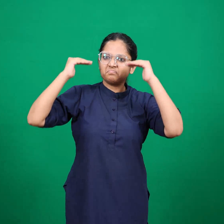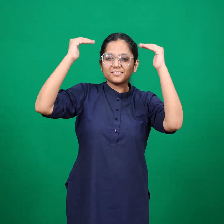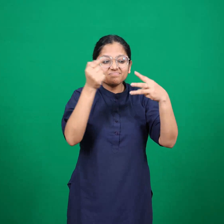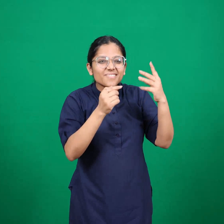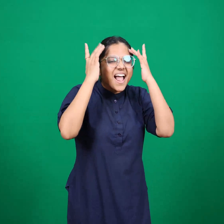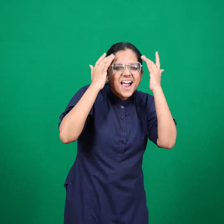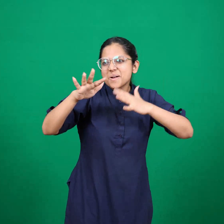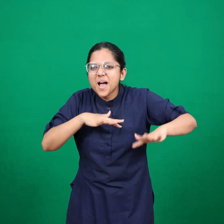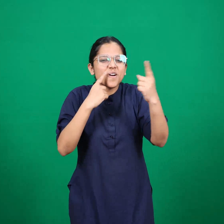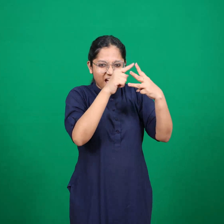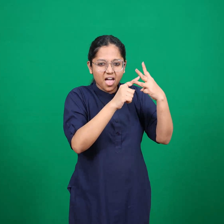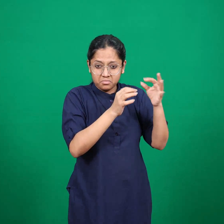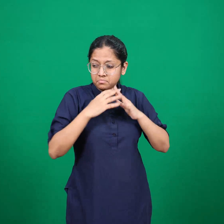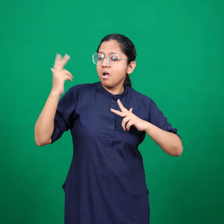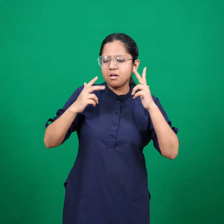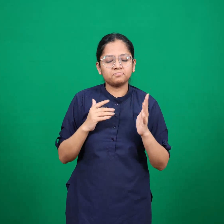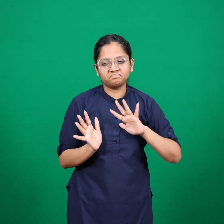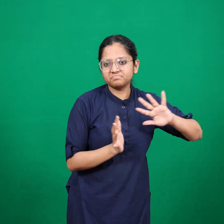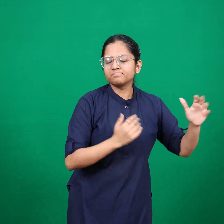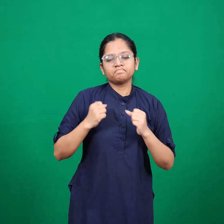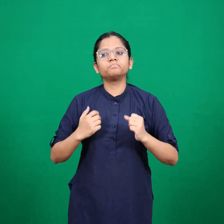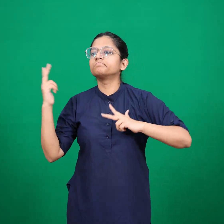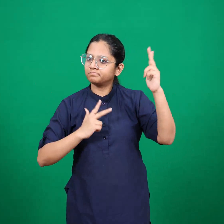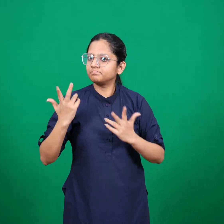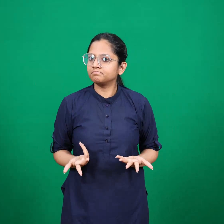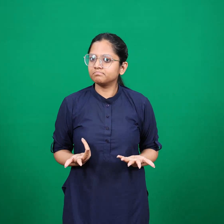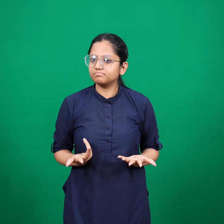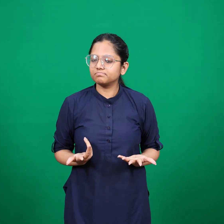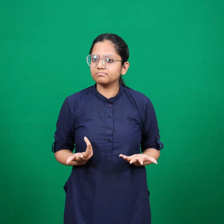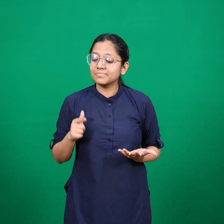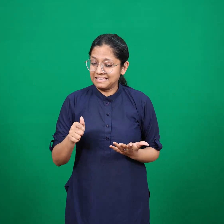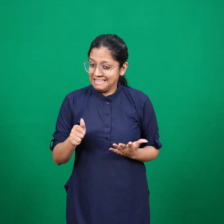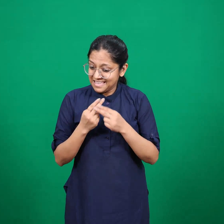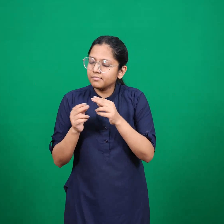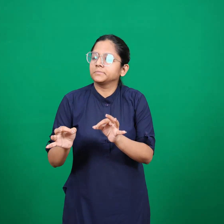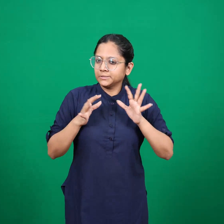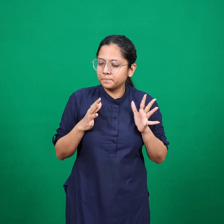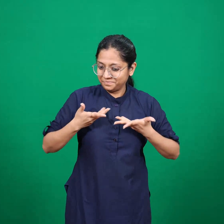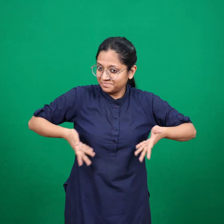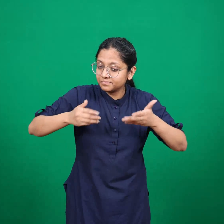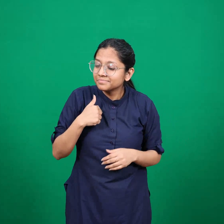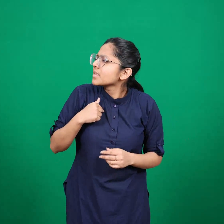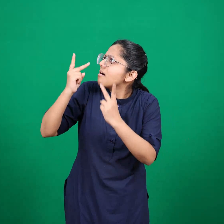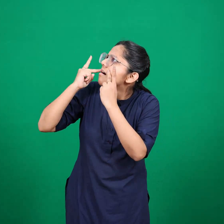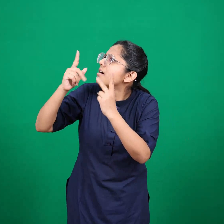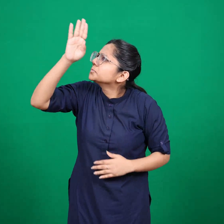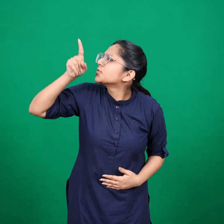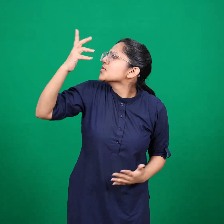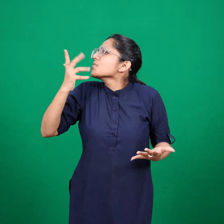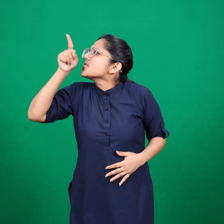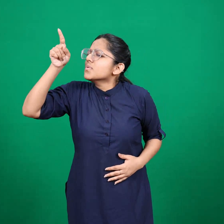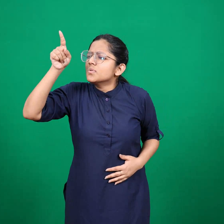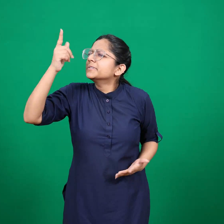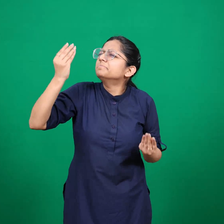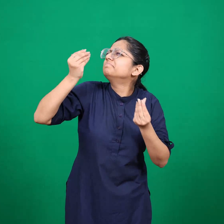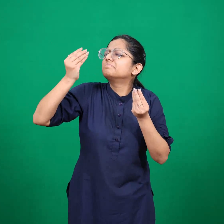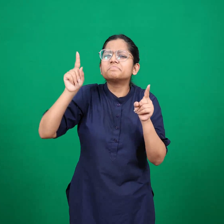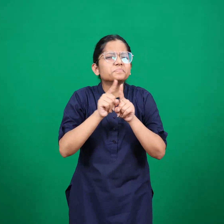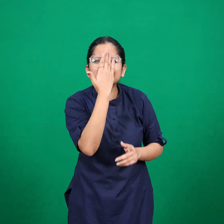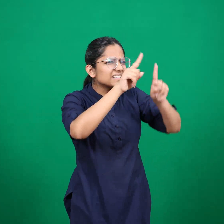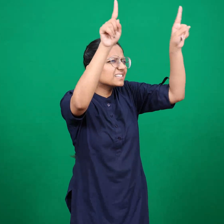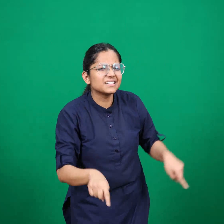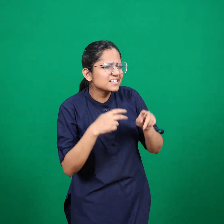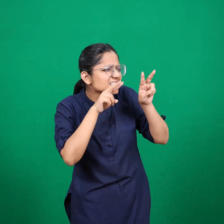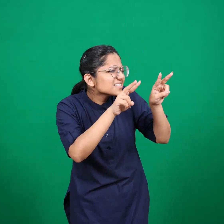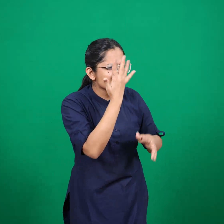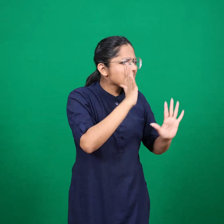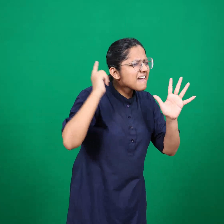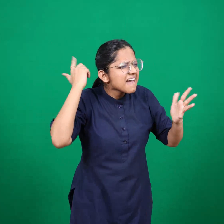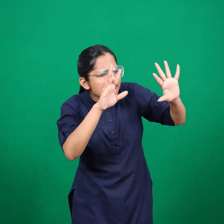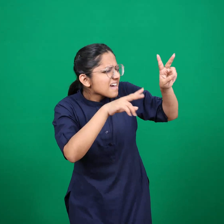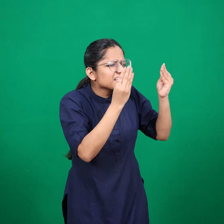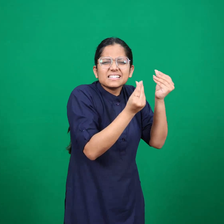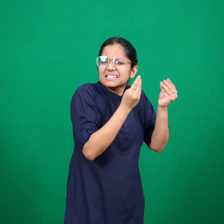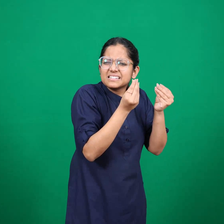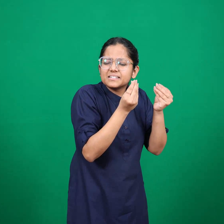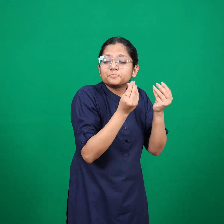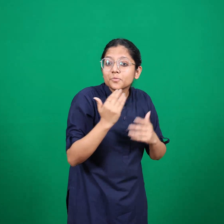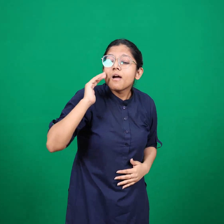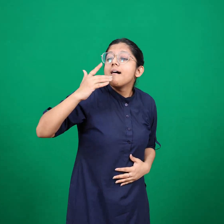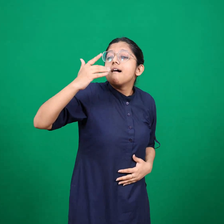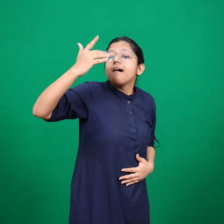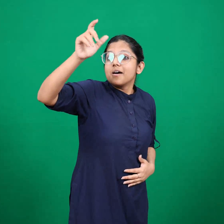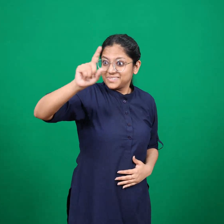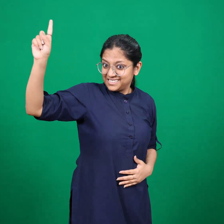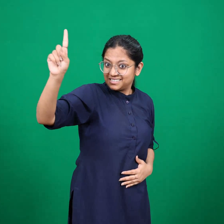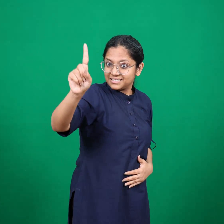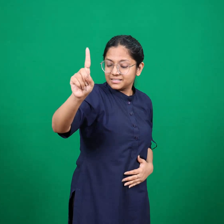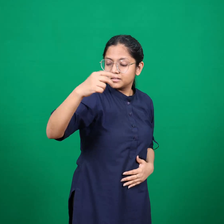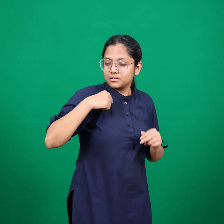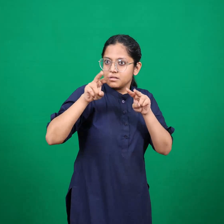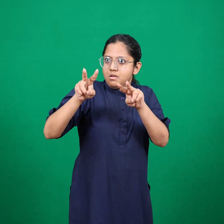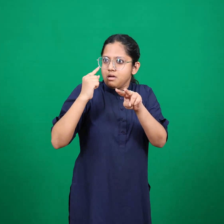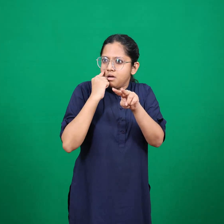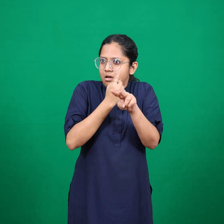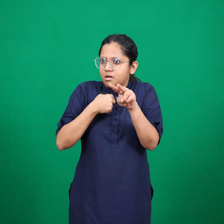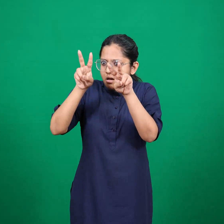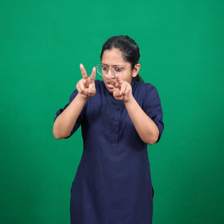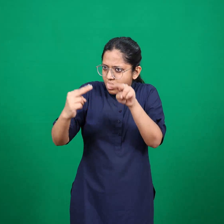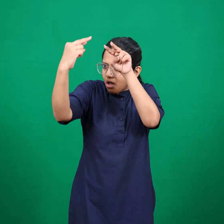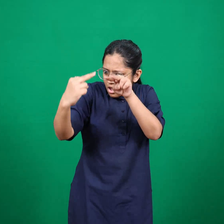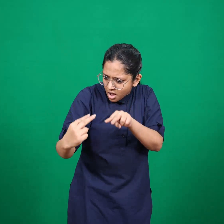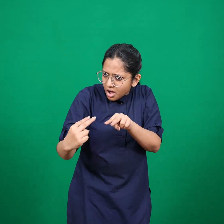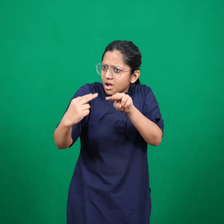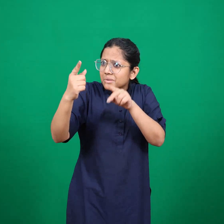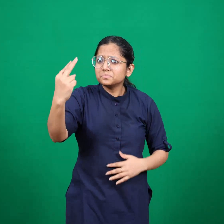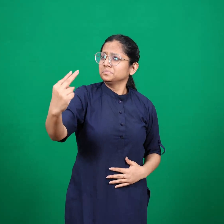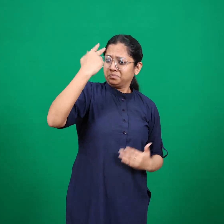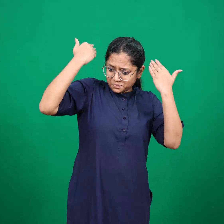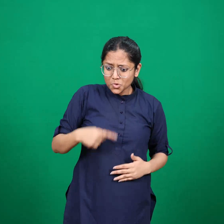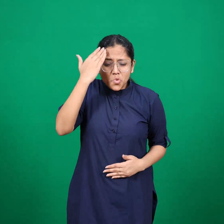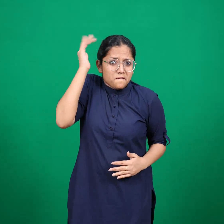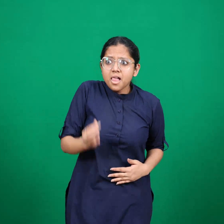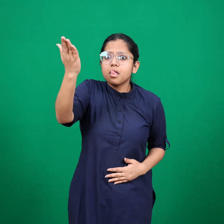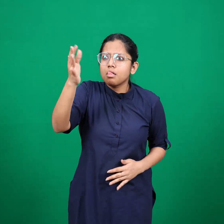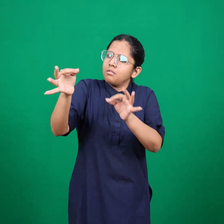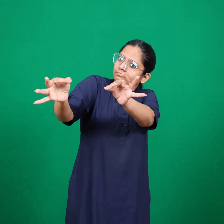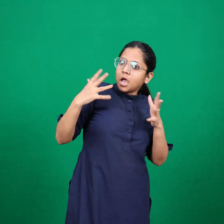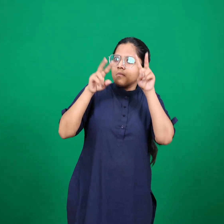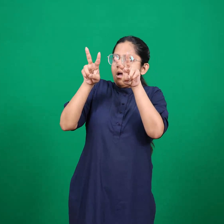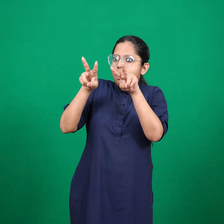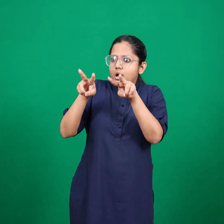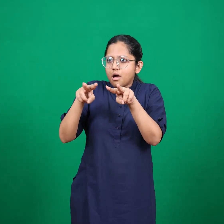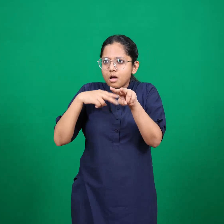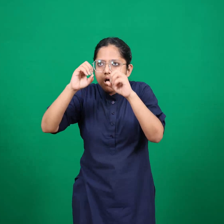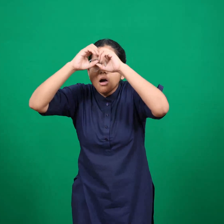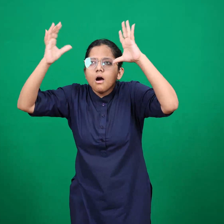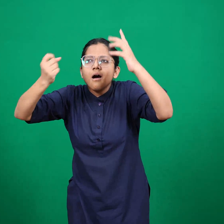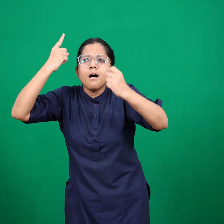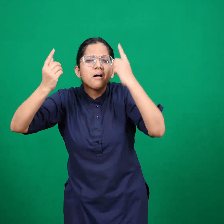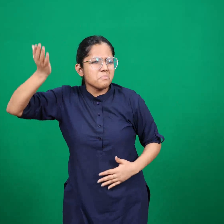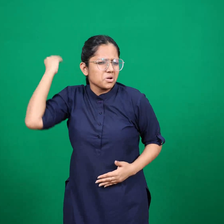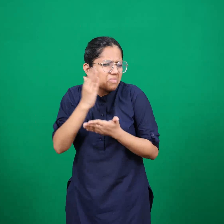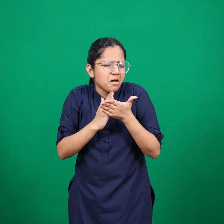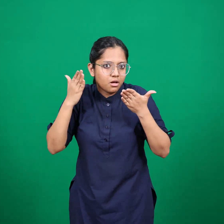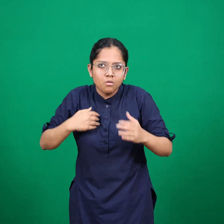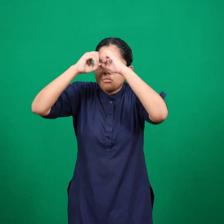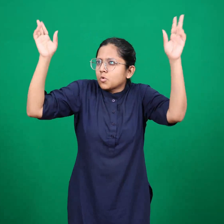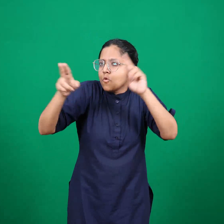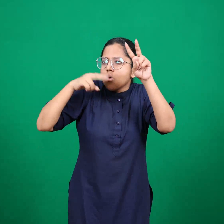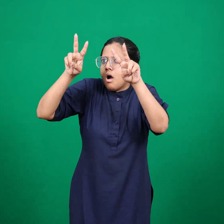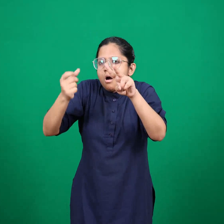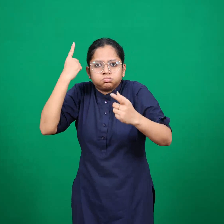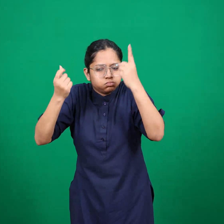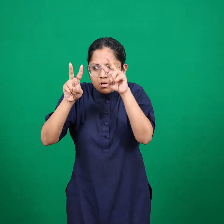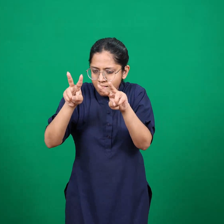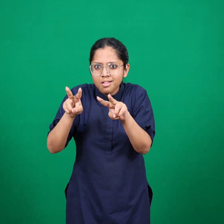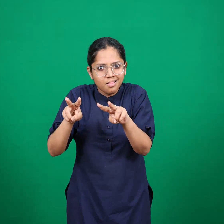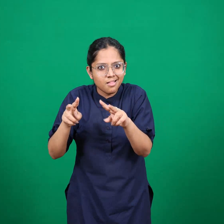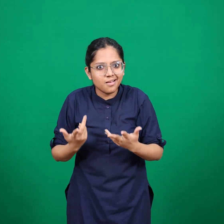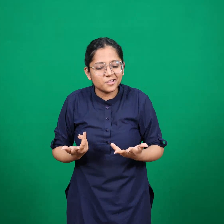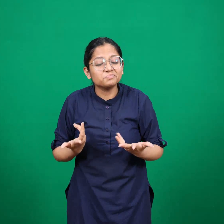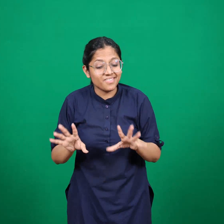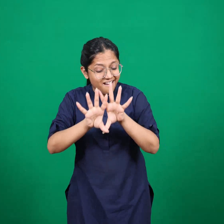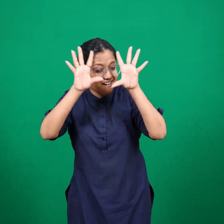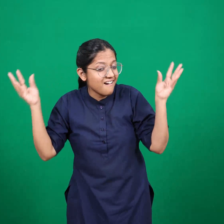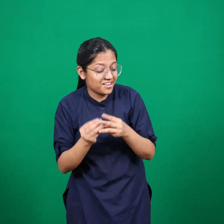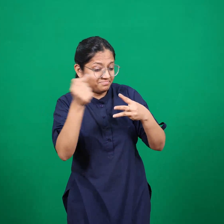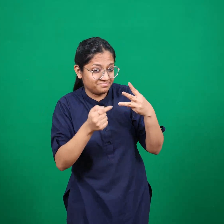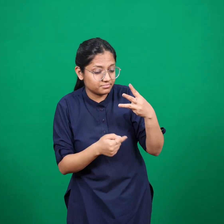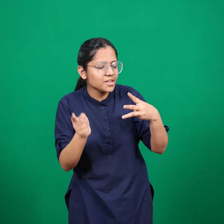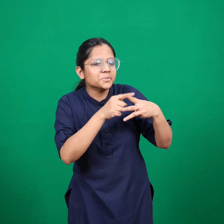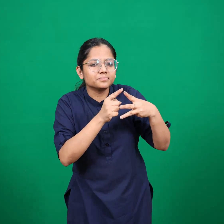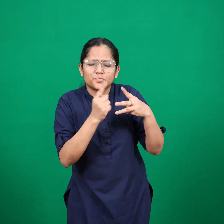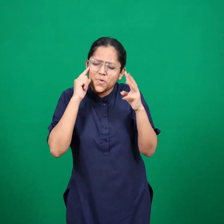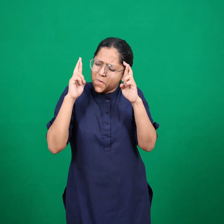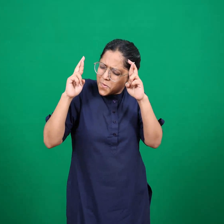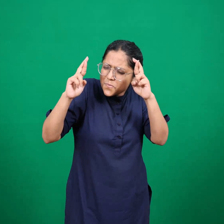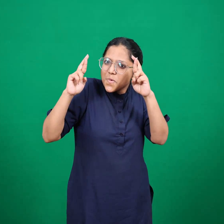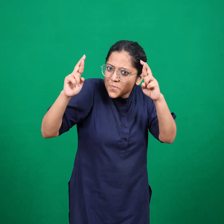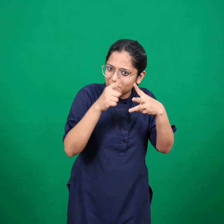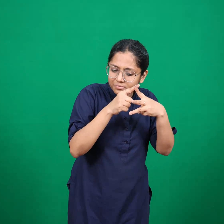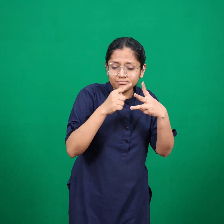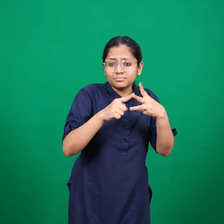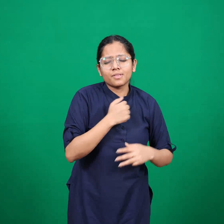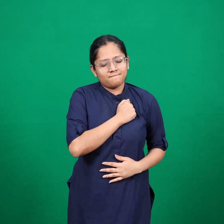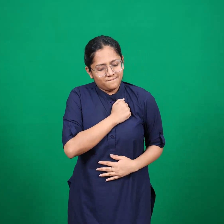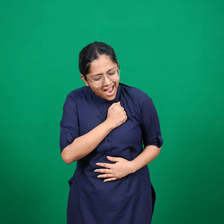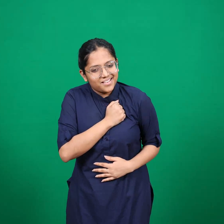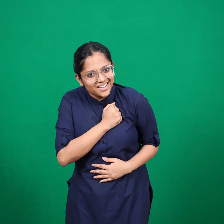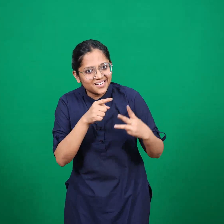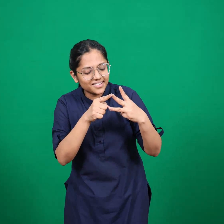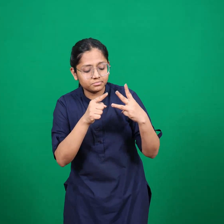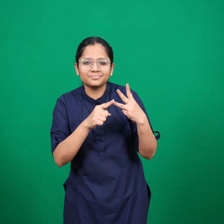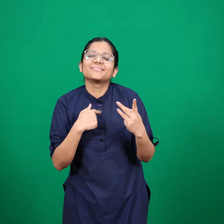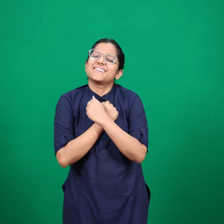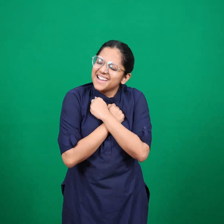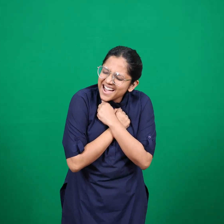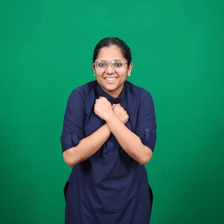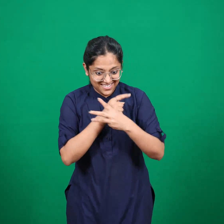Now we see but a dim reflection as in a mirror; then we shall see face to face. Now I know in part; then I shall know fully, even as I am fully known.